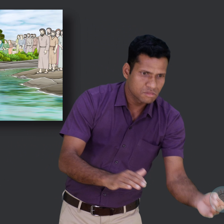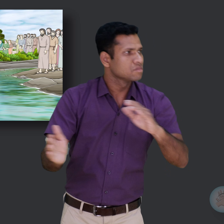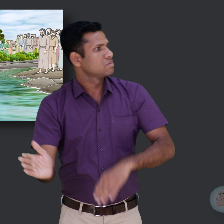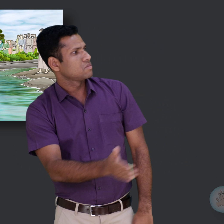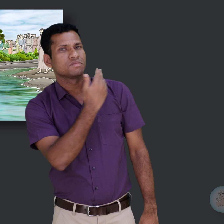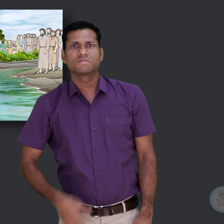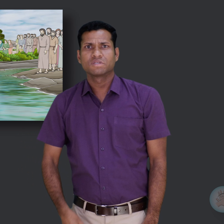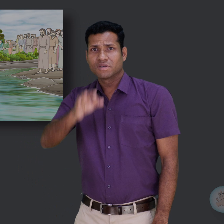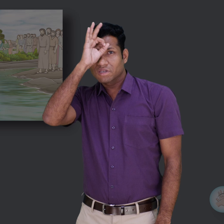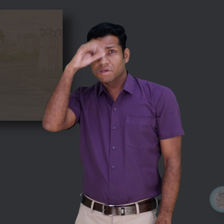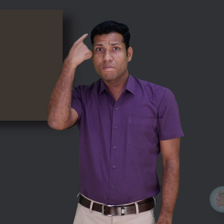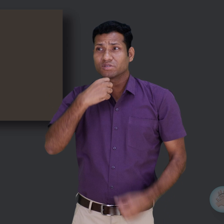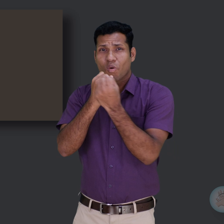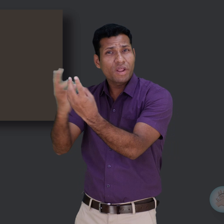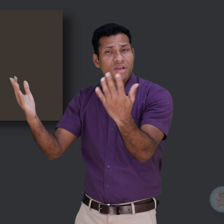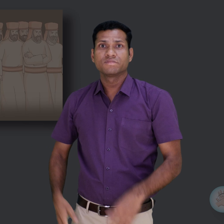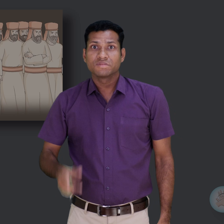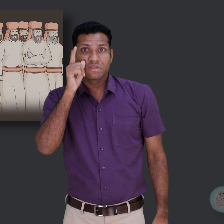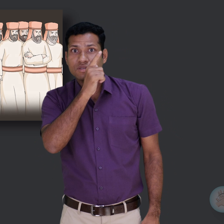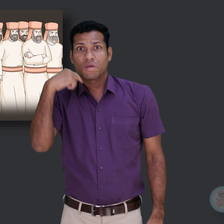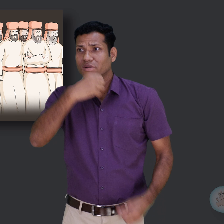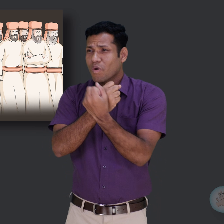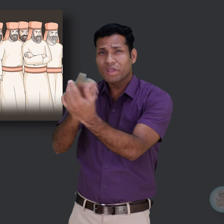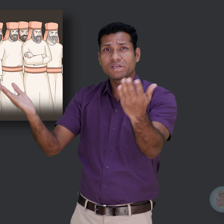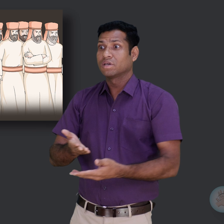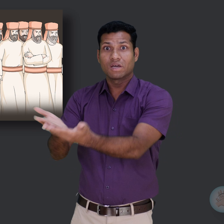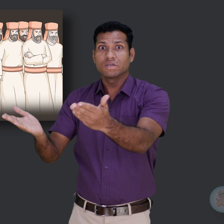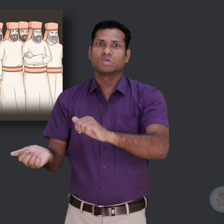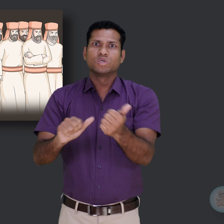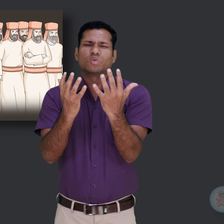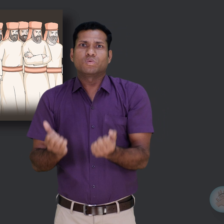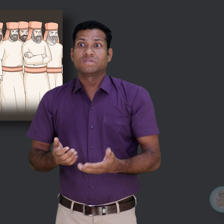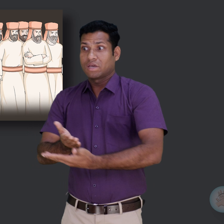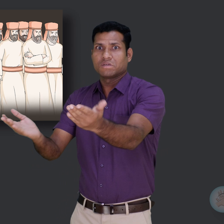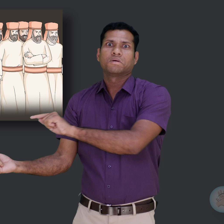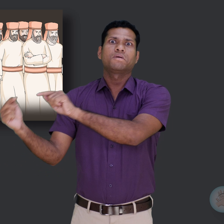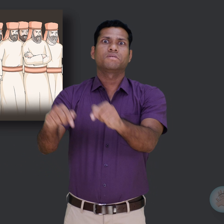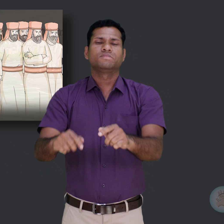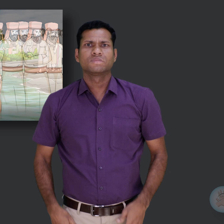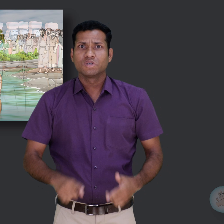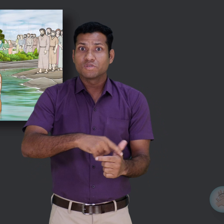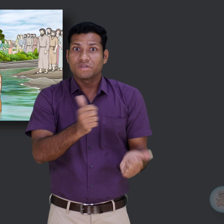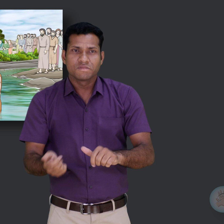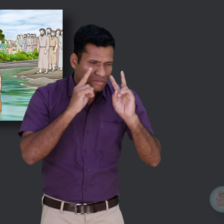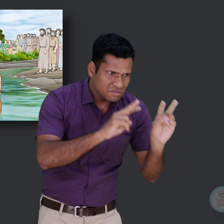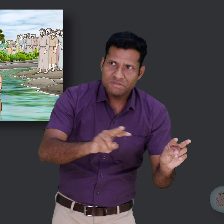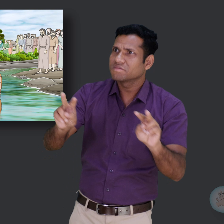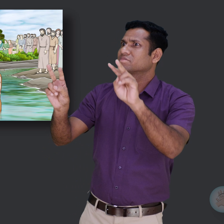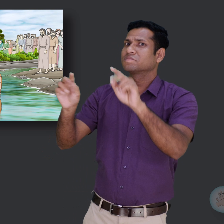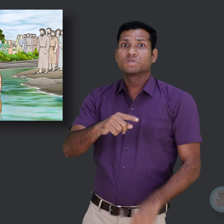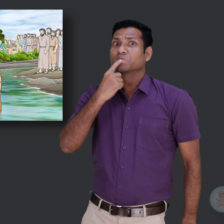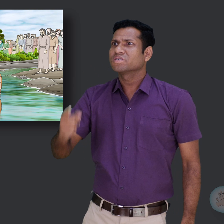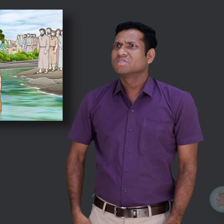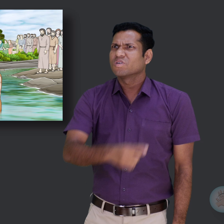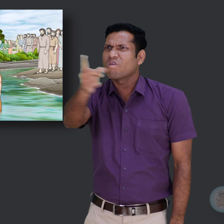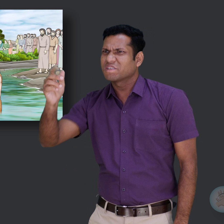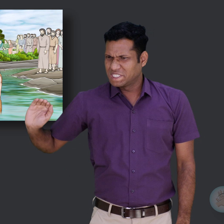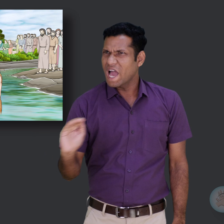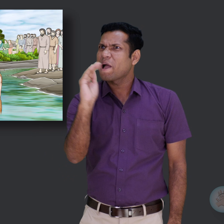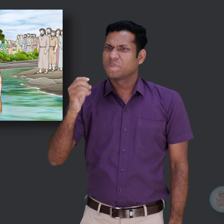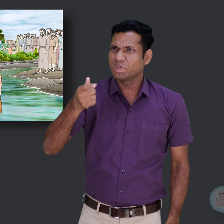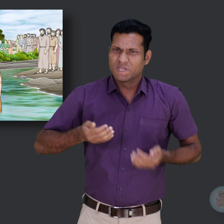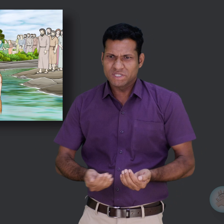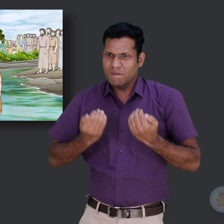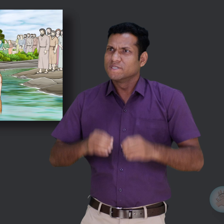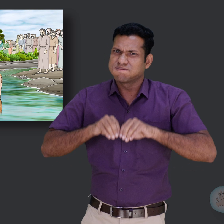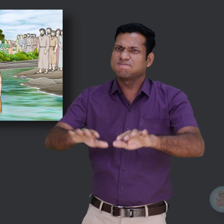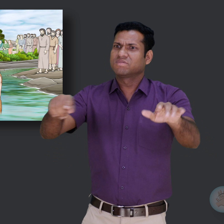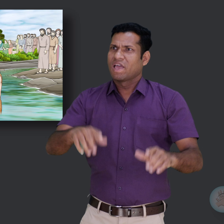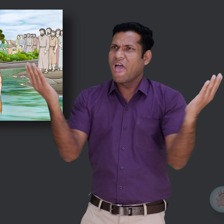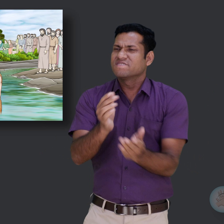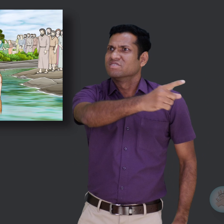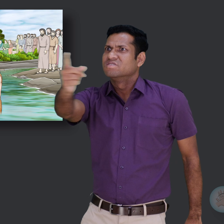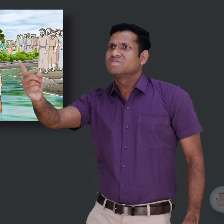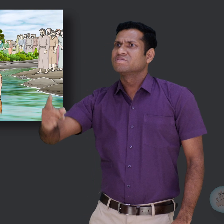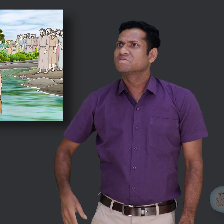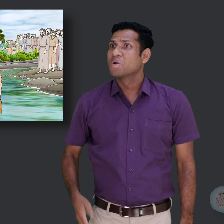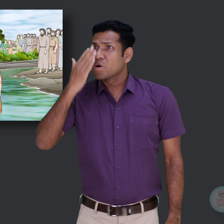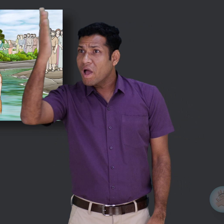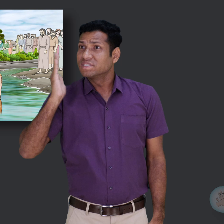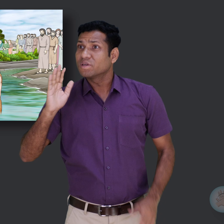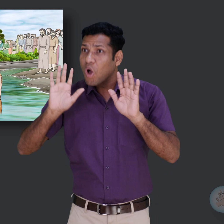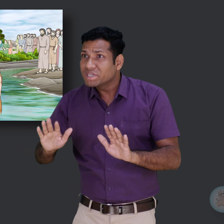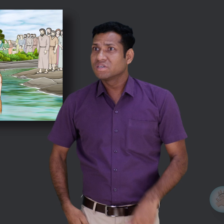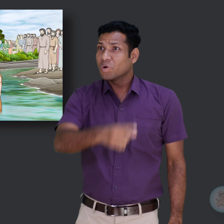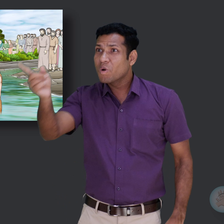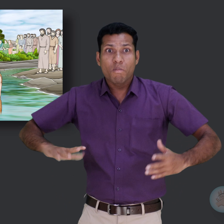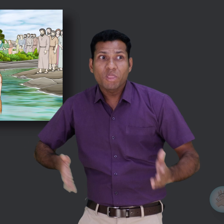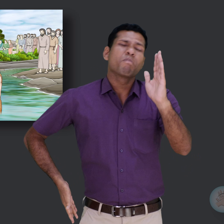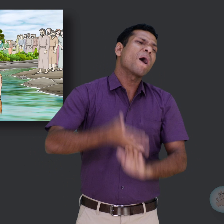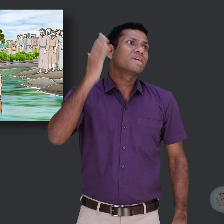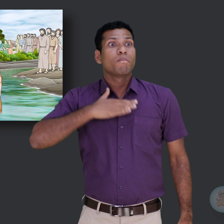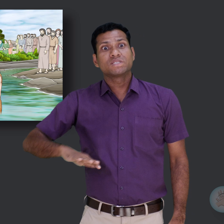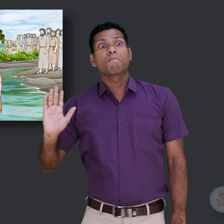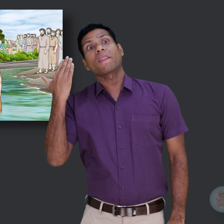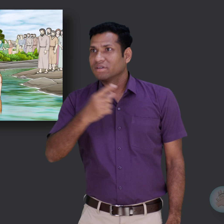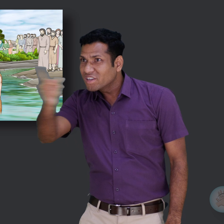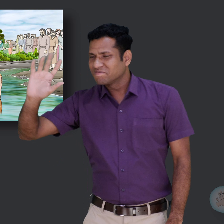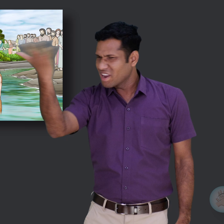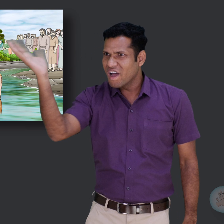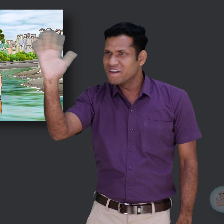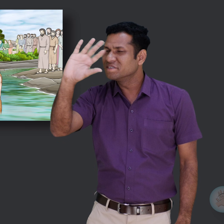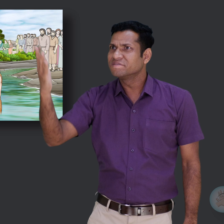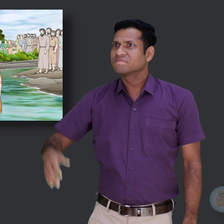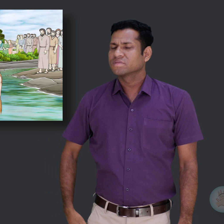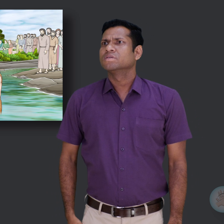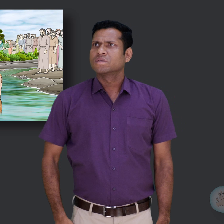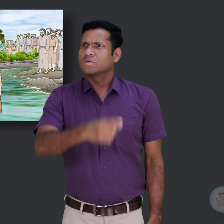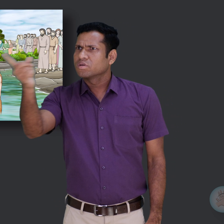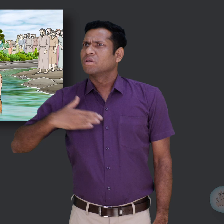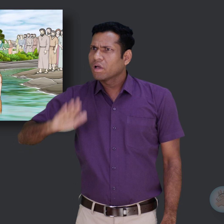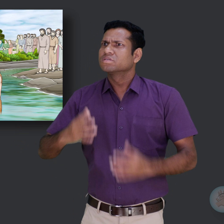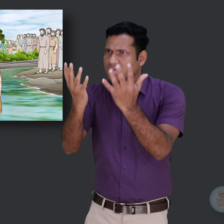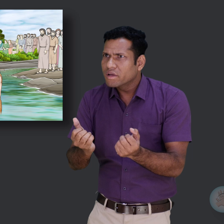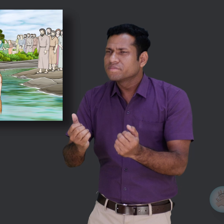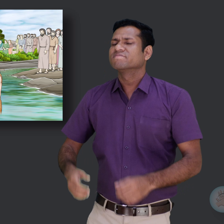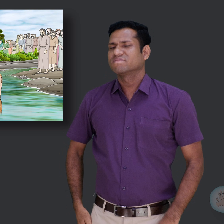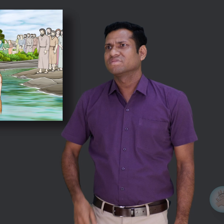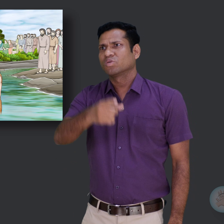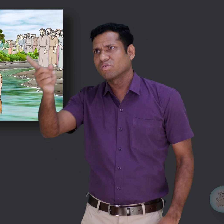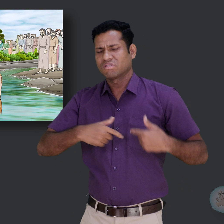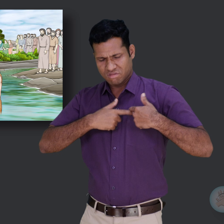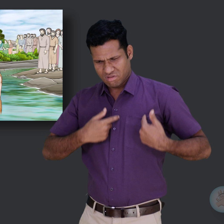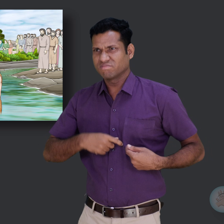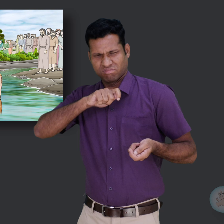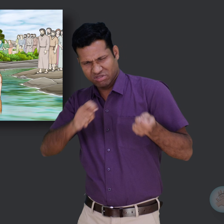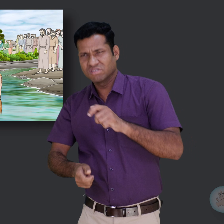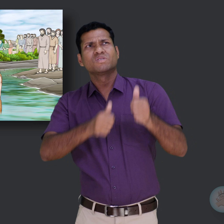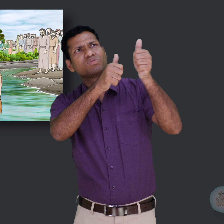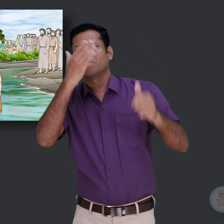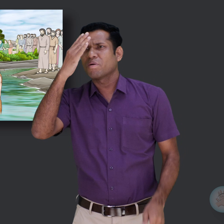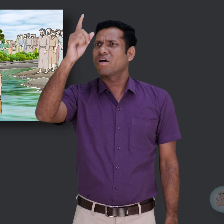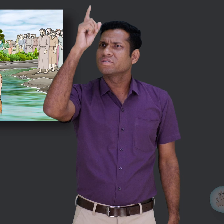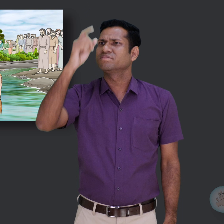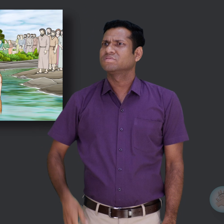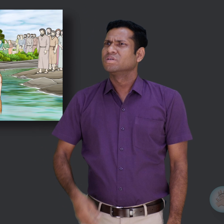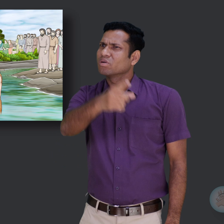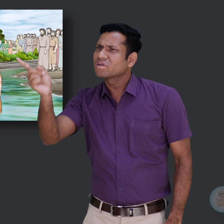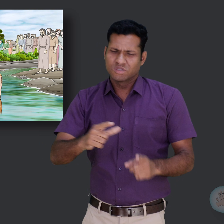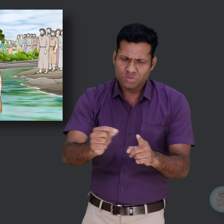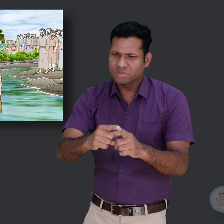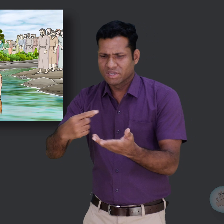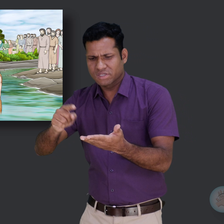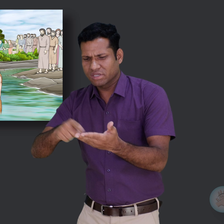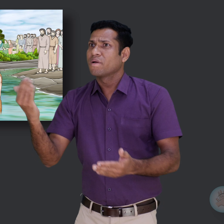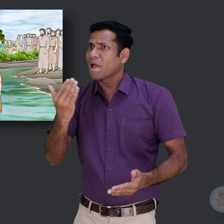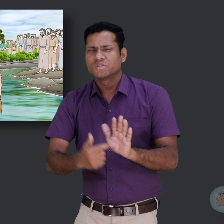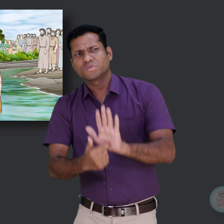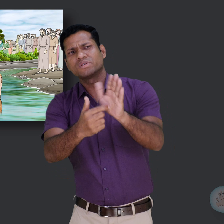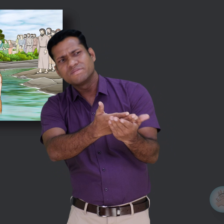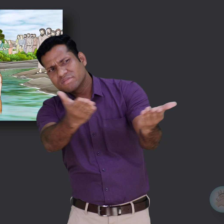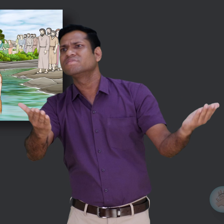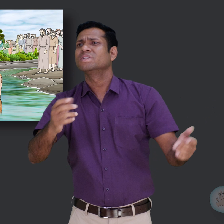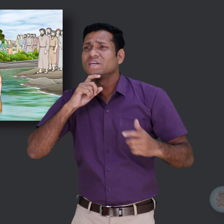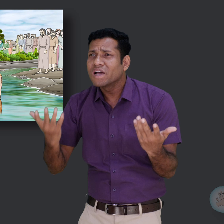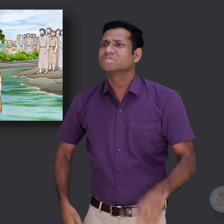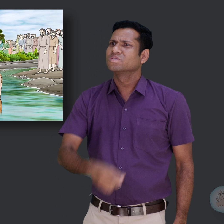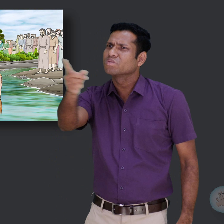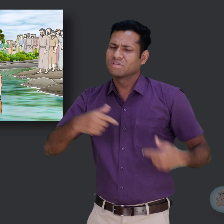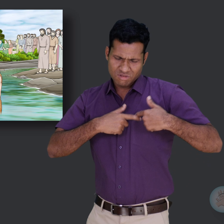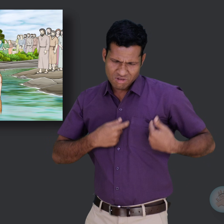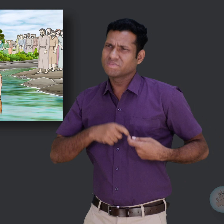But when John saw many of the Pharisees and Sadducees coming to his place of baptism, he said to them, “You brood of vipers, who warned you to flee from the coming wrath?